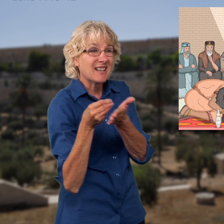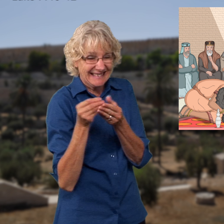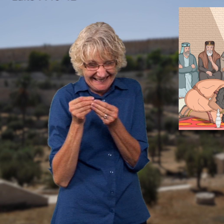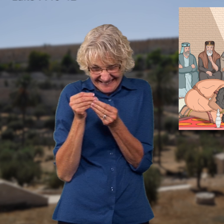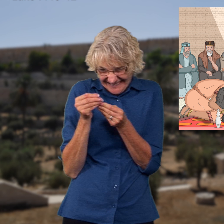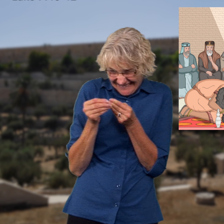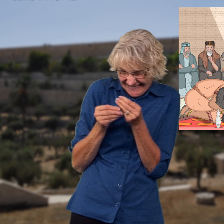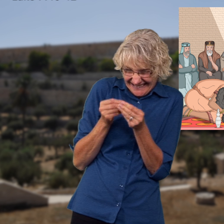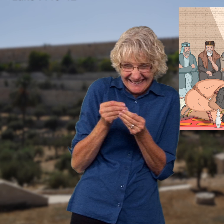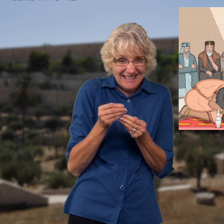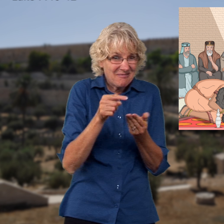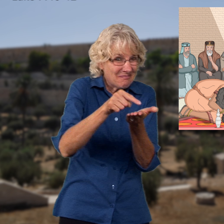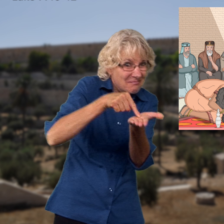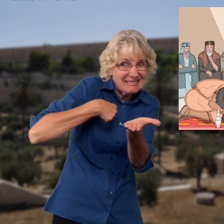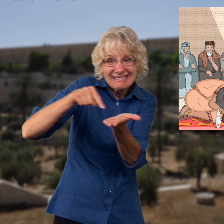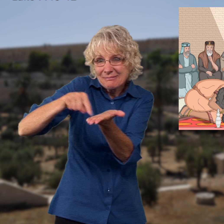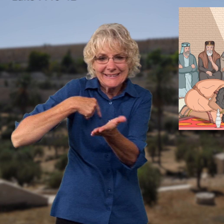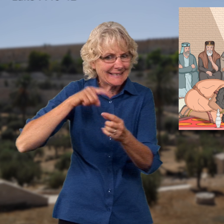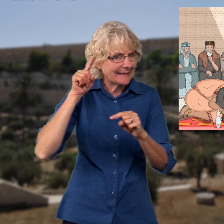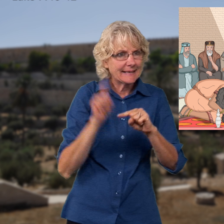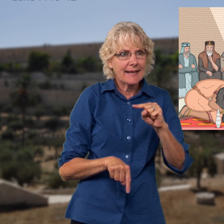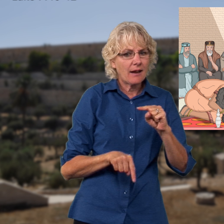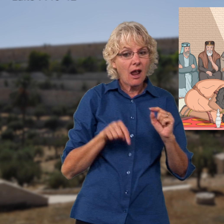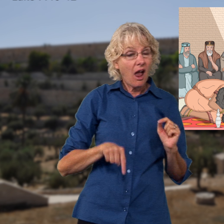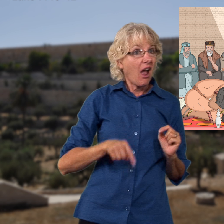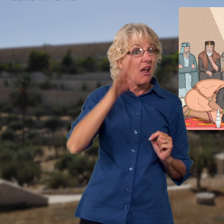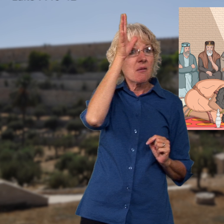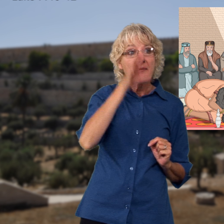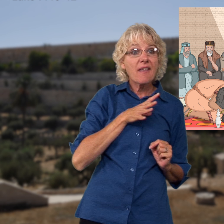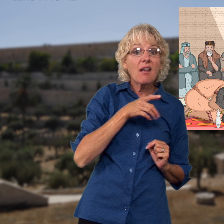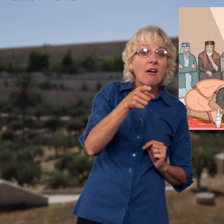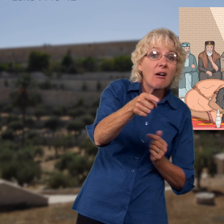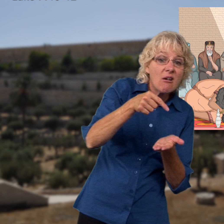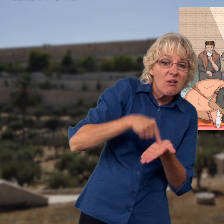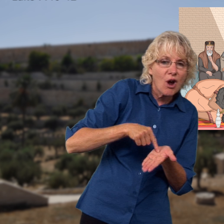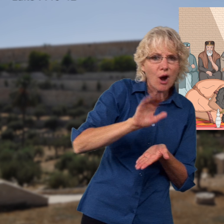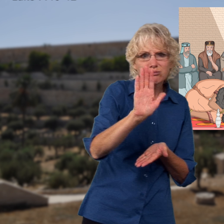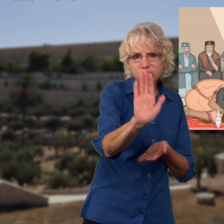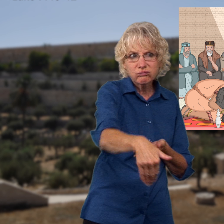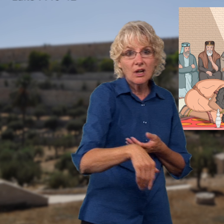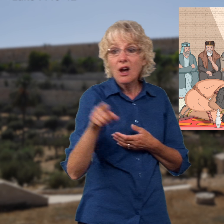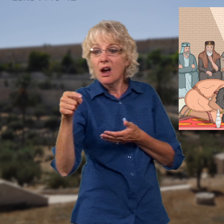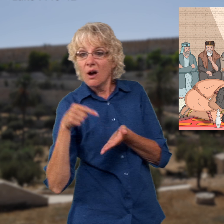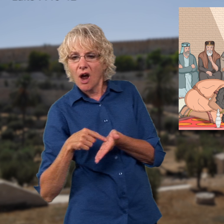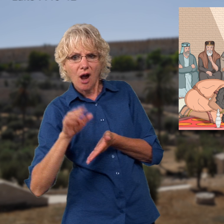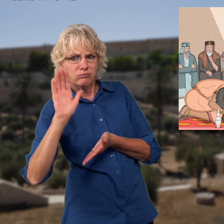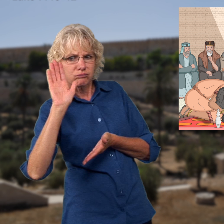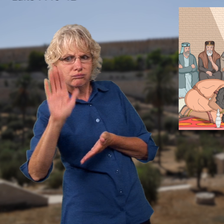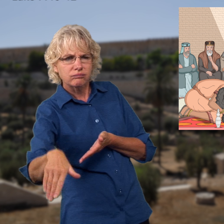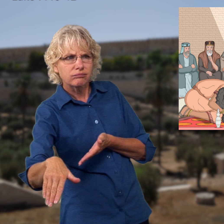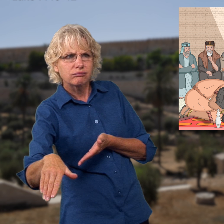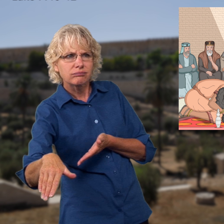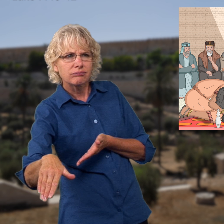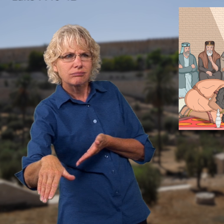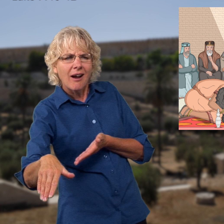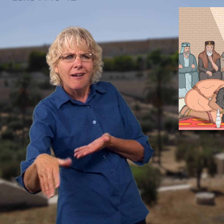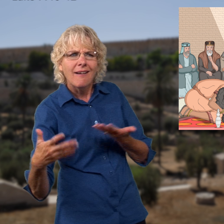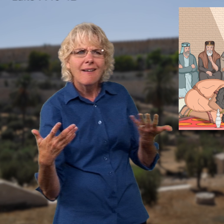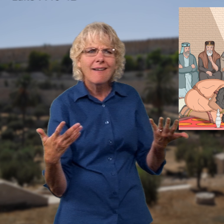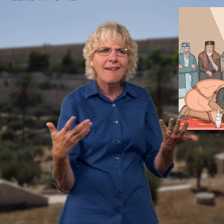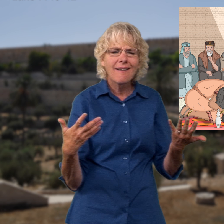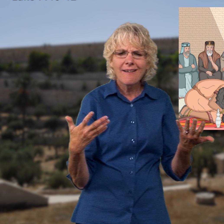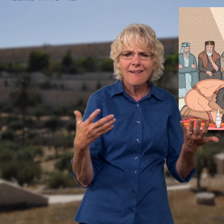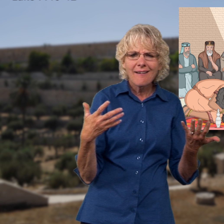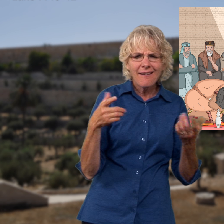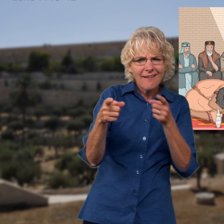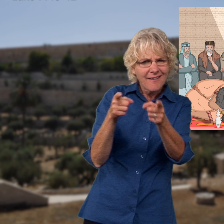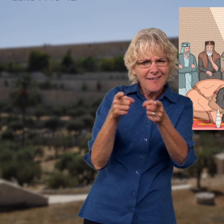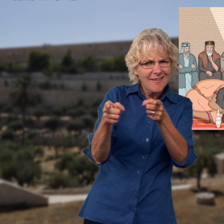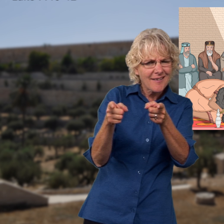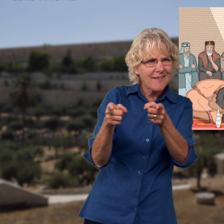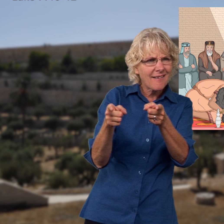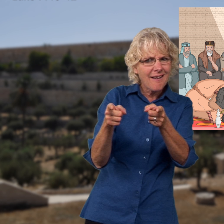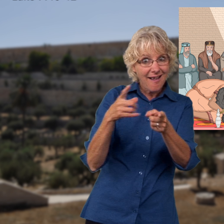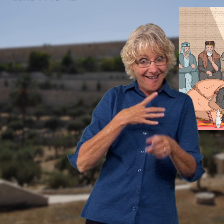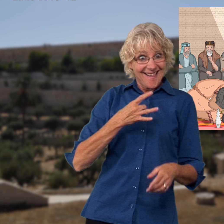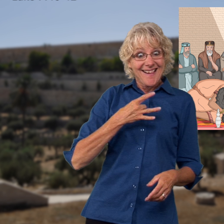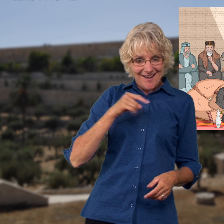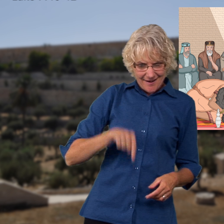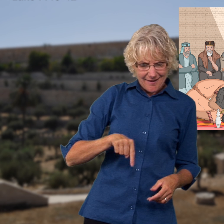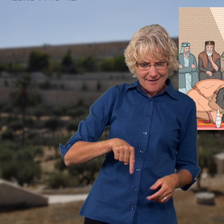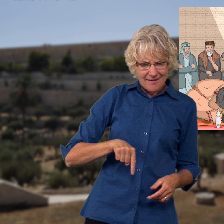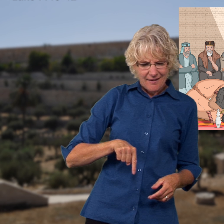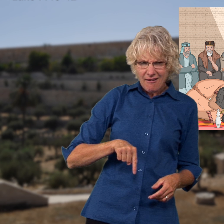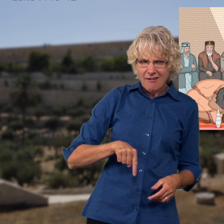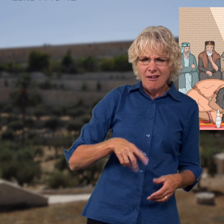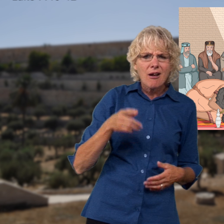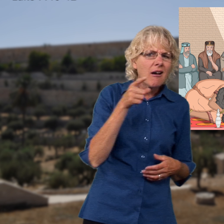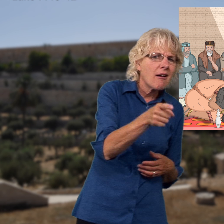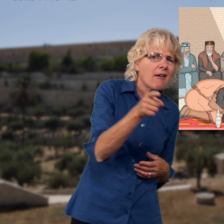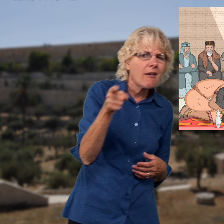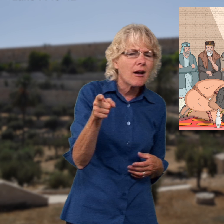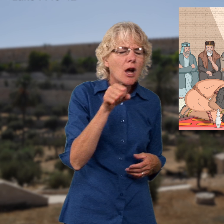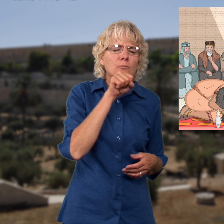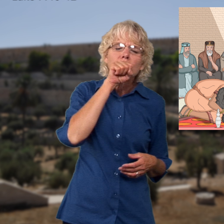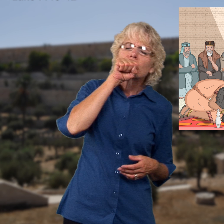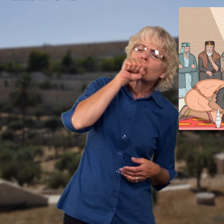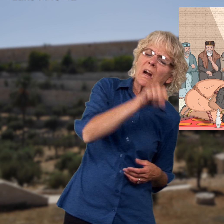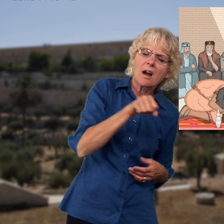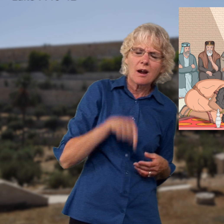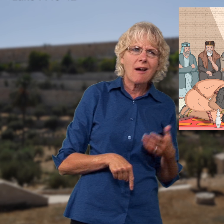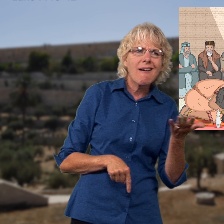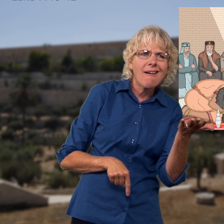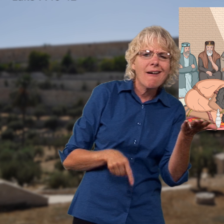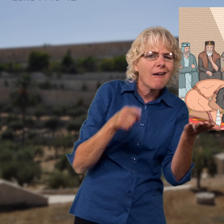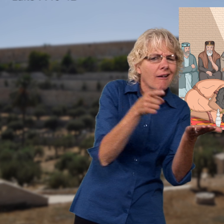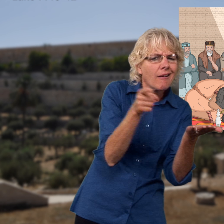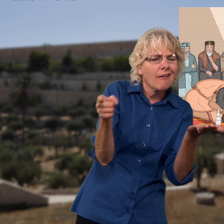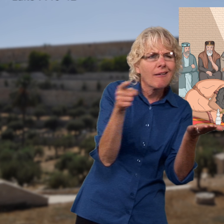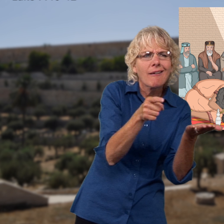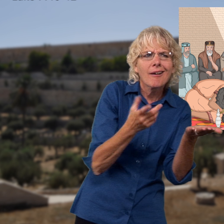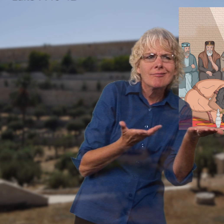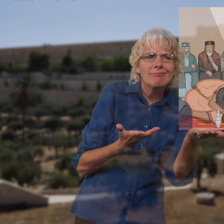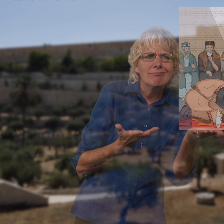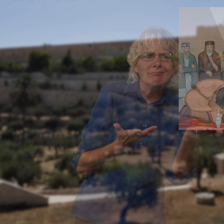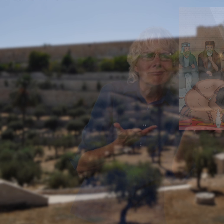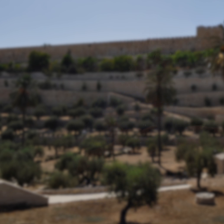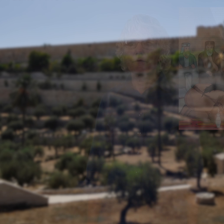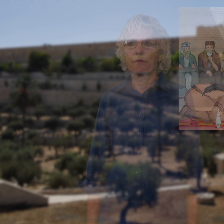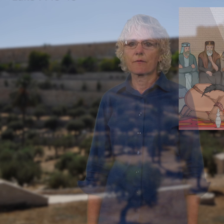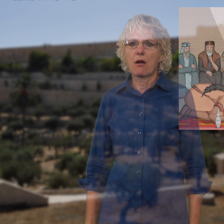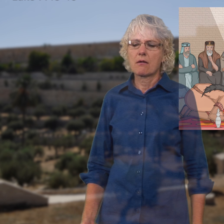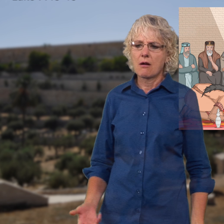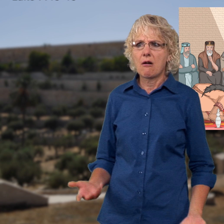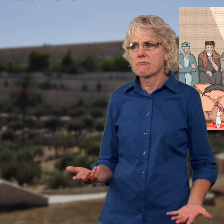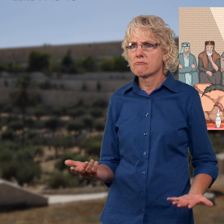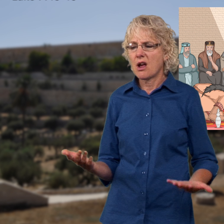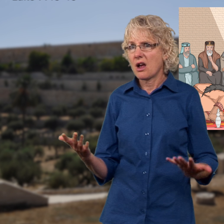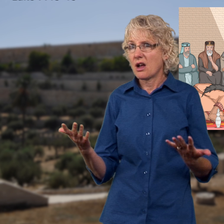When they were unable to repay him, he forgave both of them. Which one, then, will love him more?”